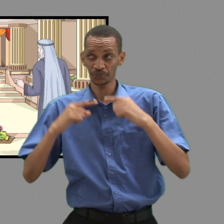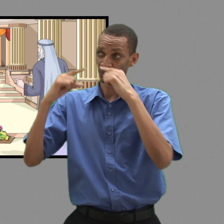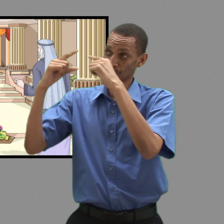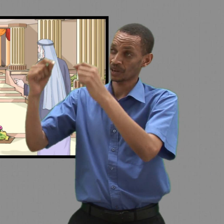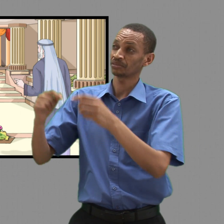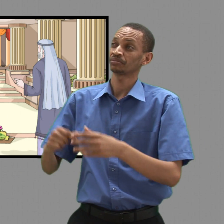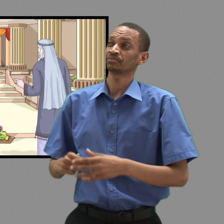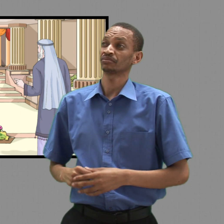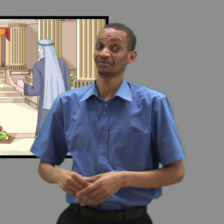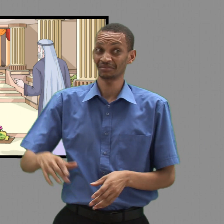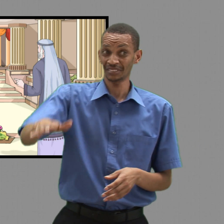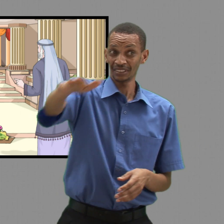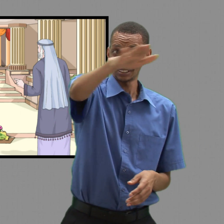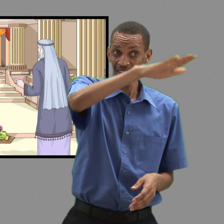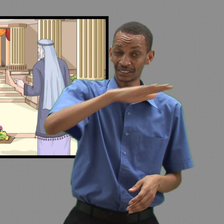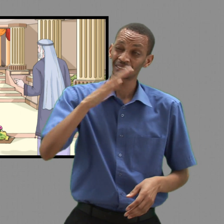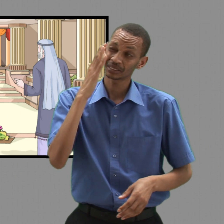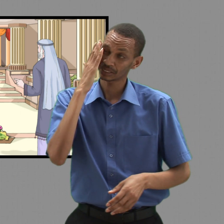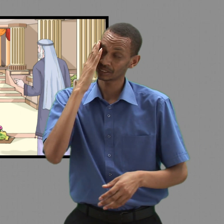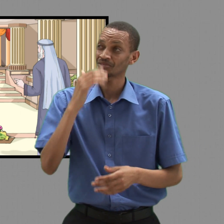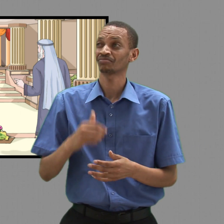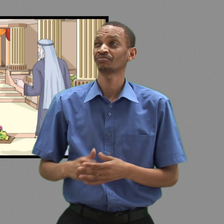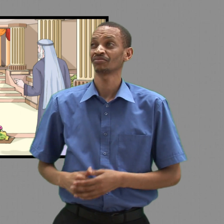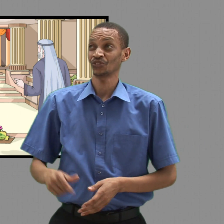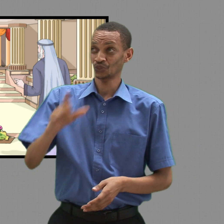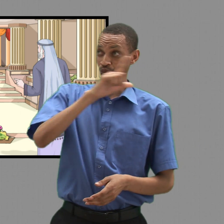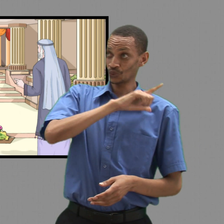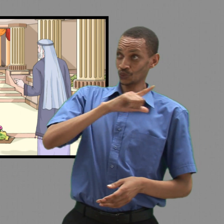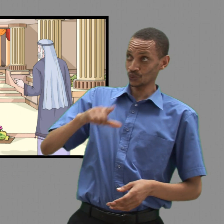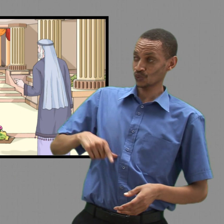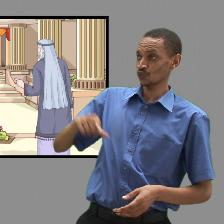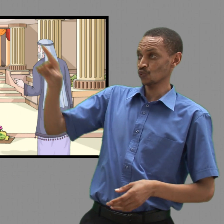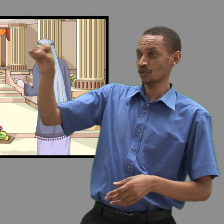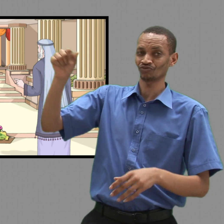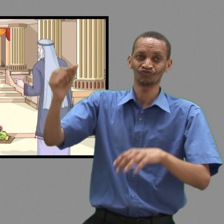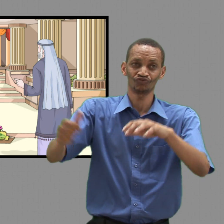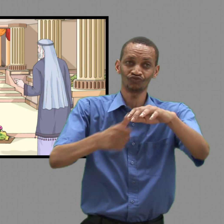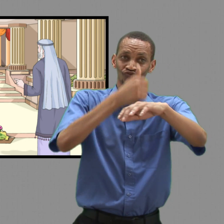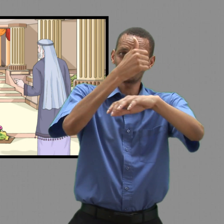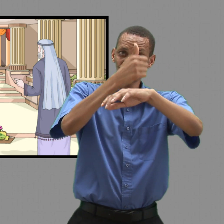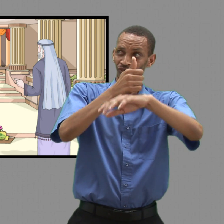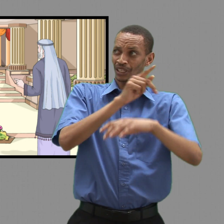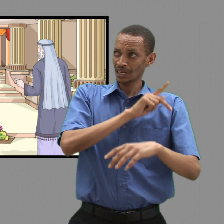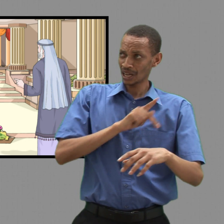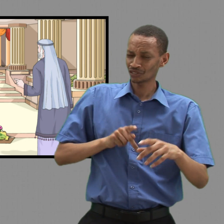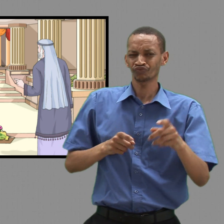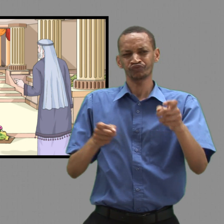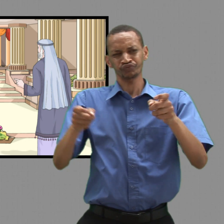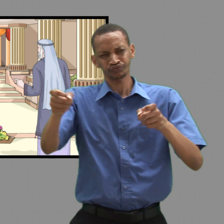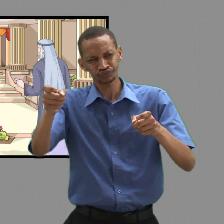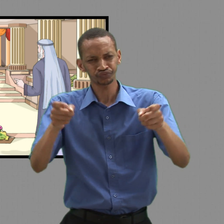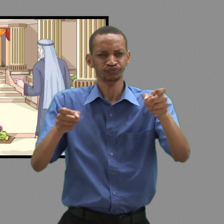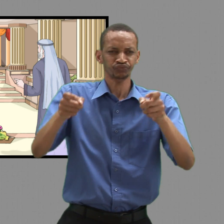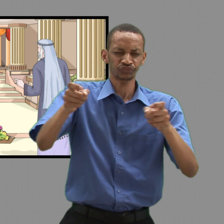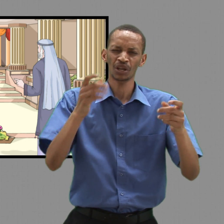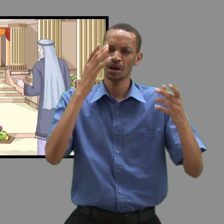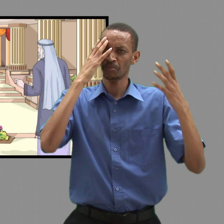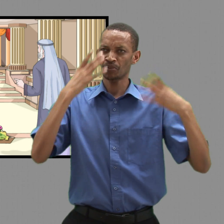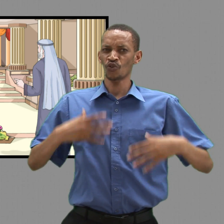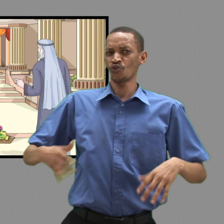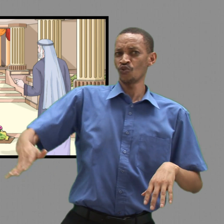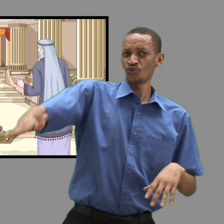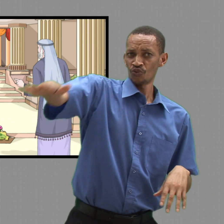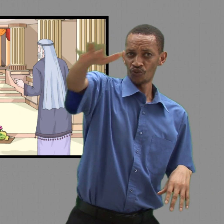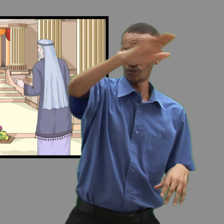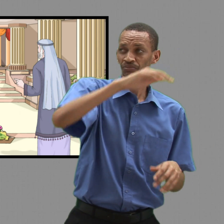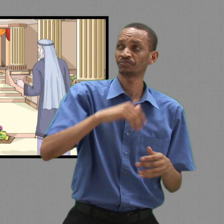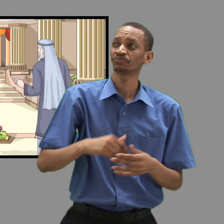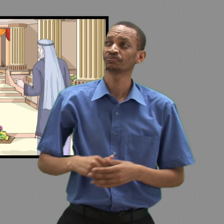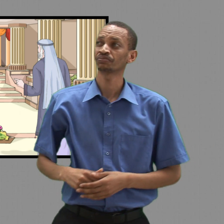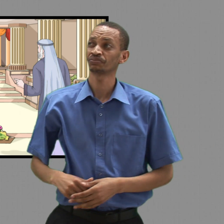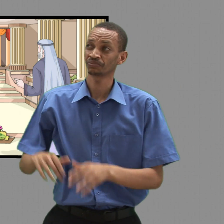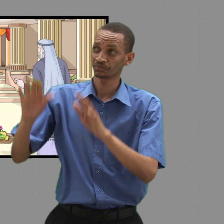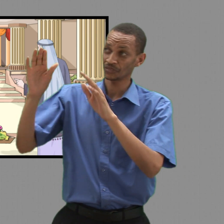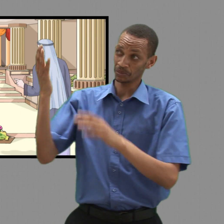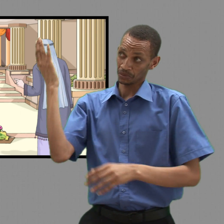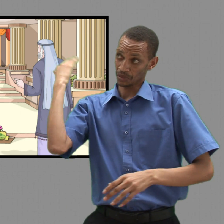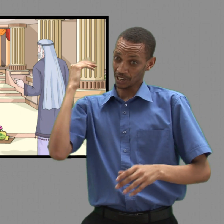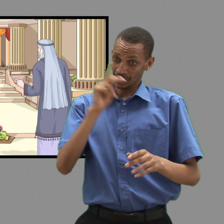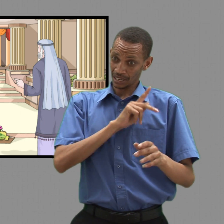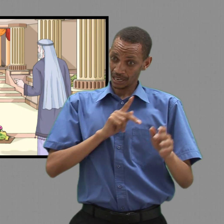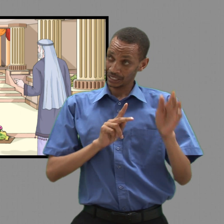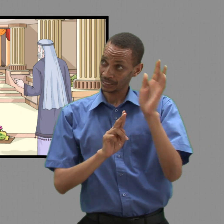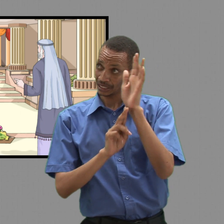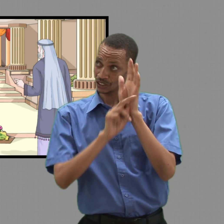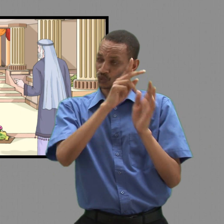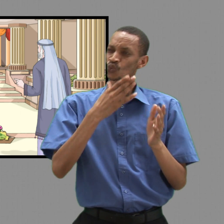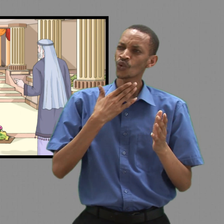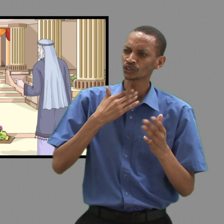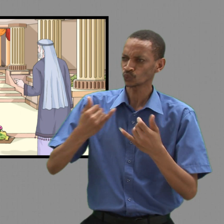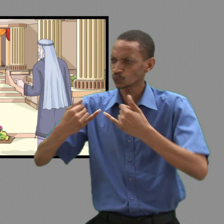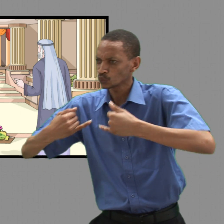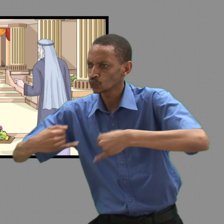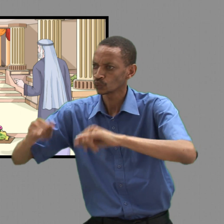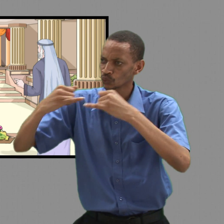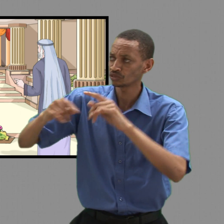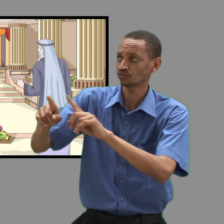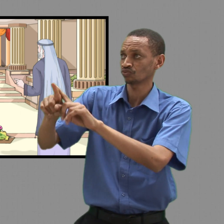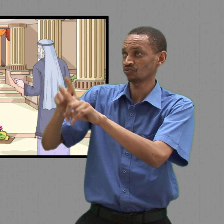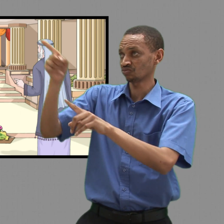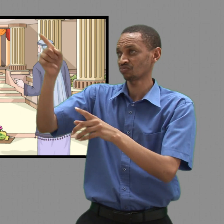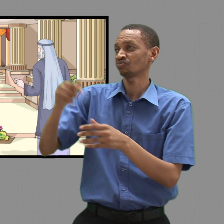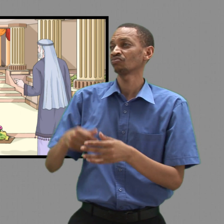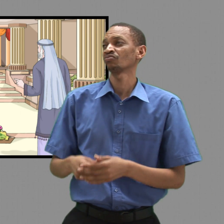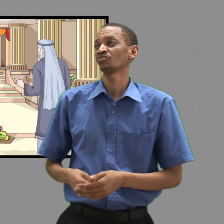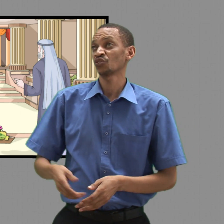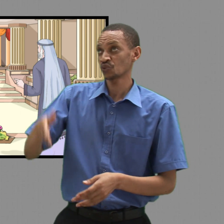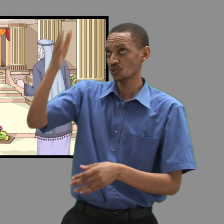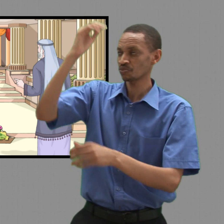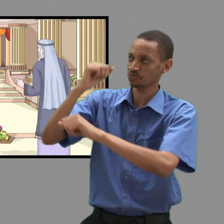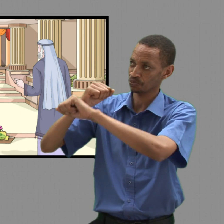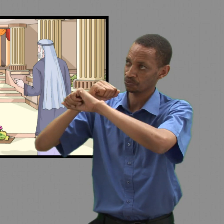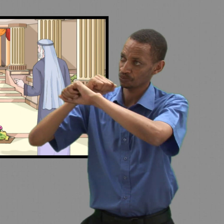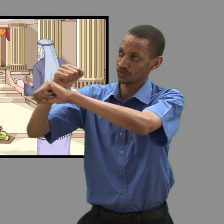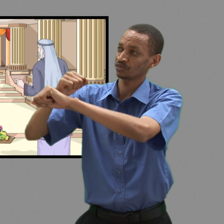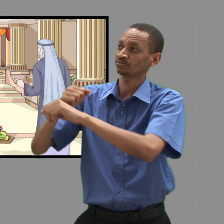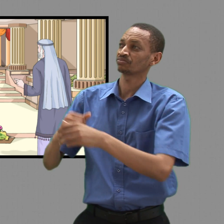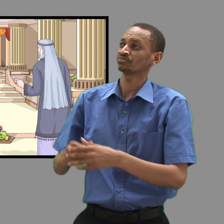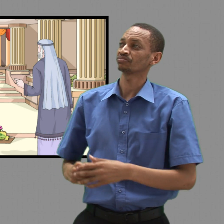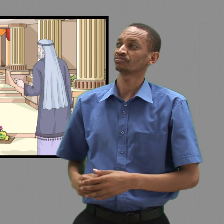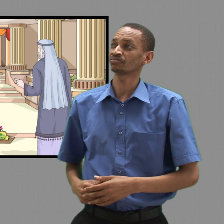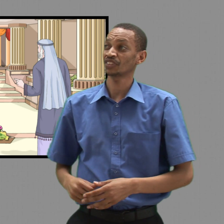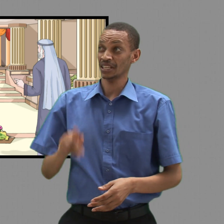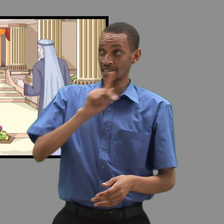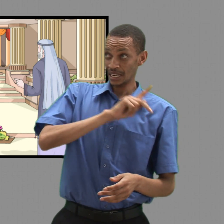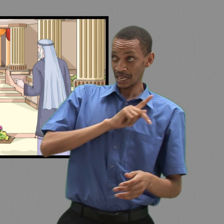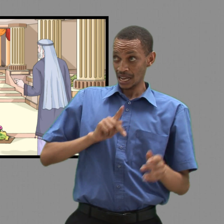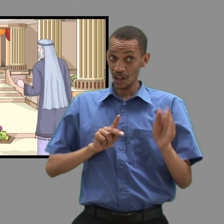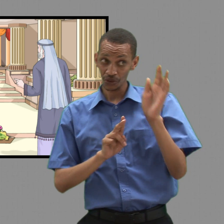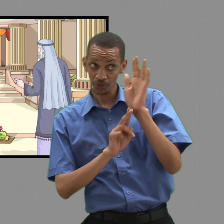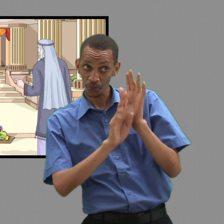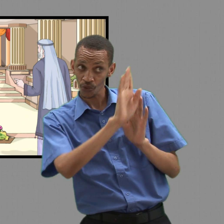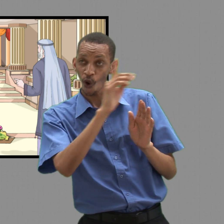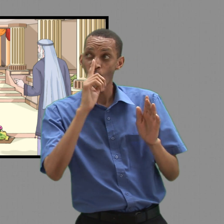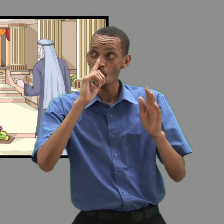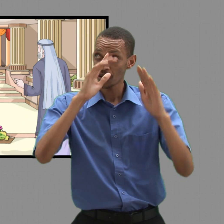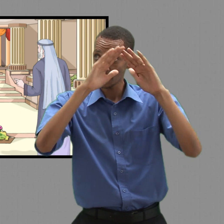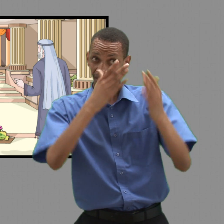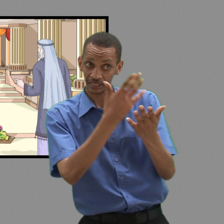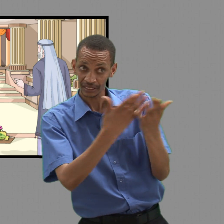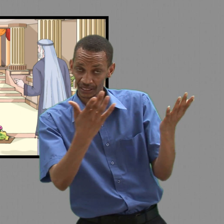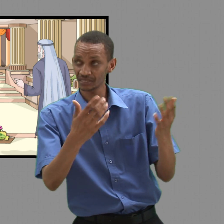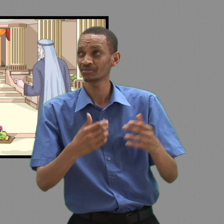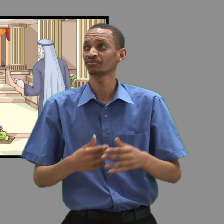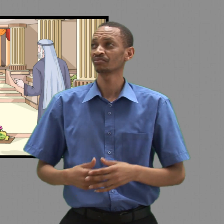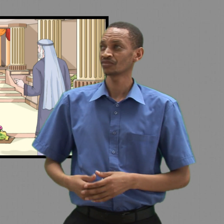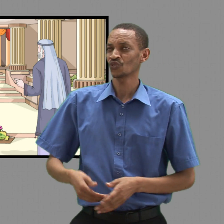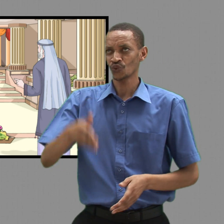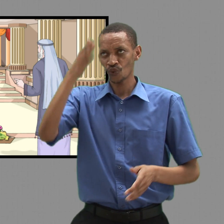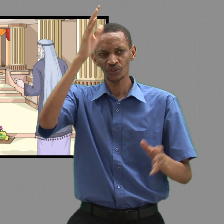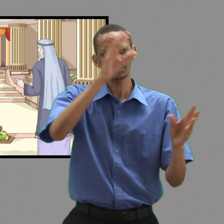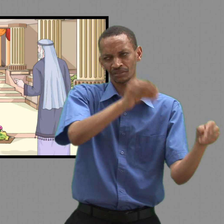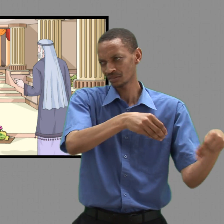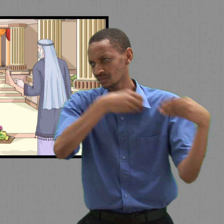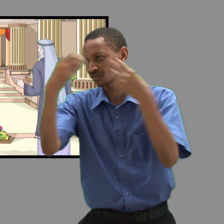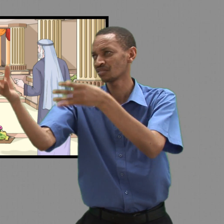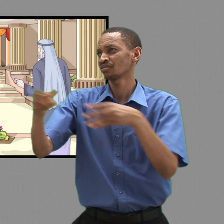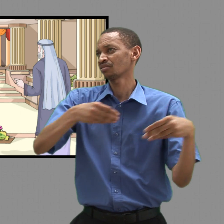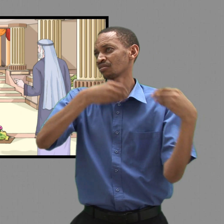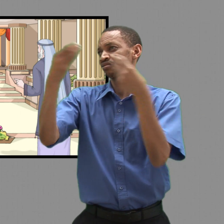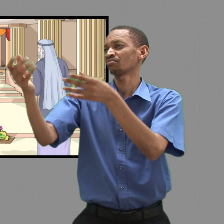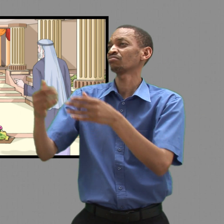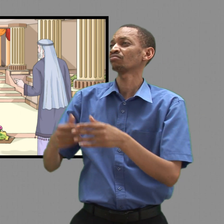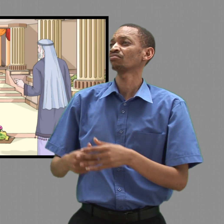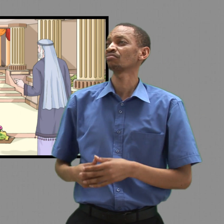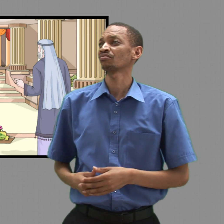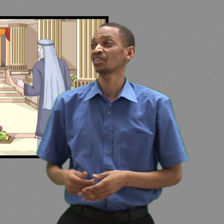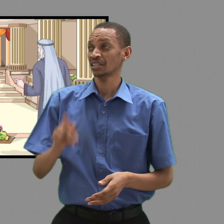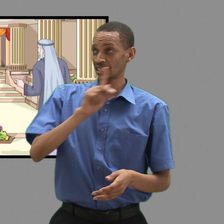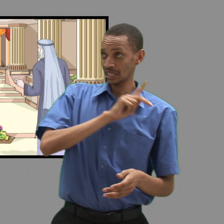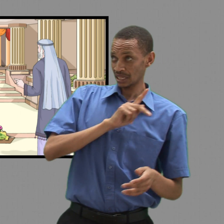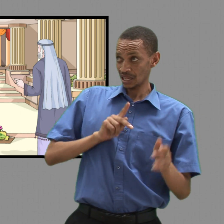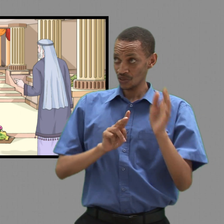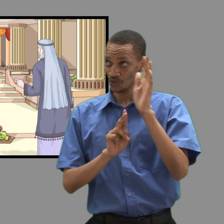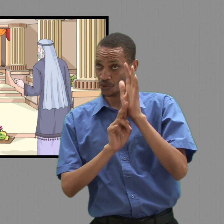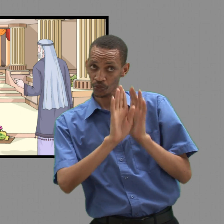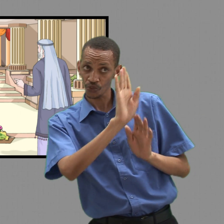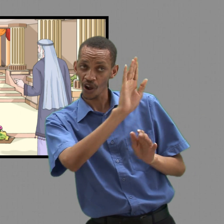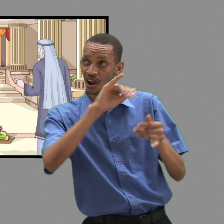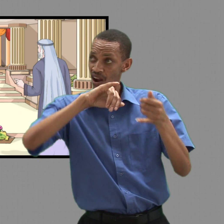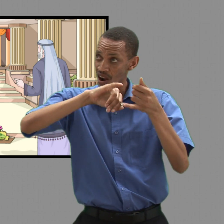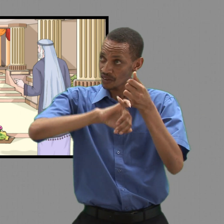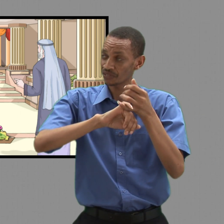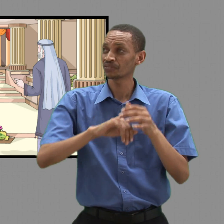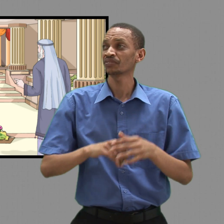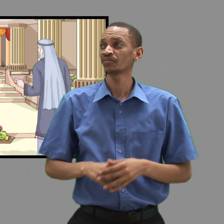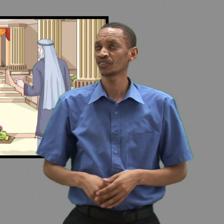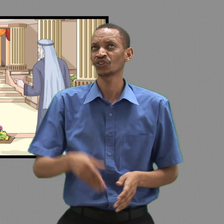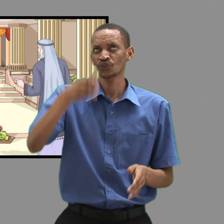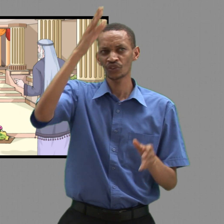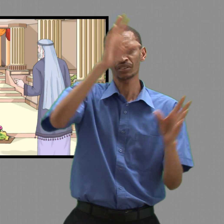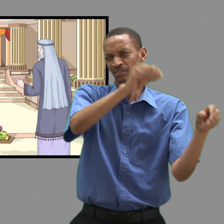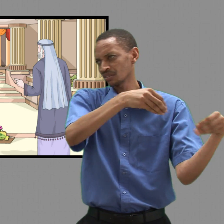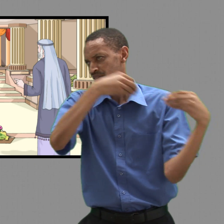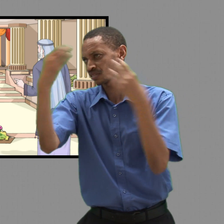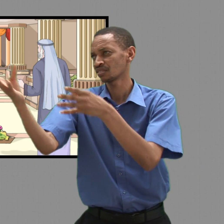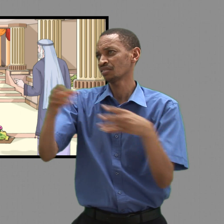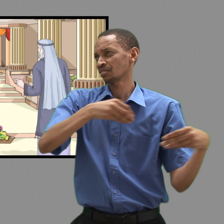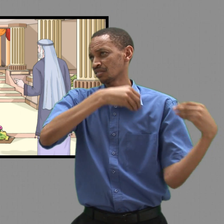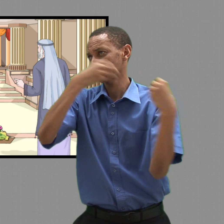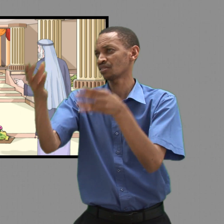I gave your master’s house to you and your master’s wives into your arms. I gave you the house of Israel and Judah, and if that was not enough, I would have given you even more.